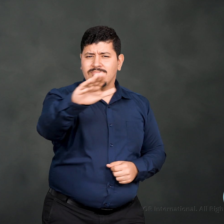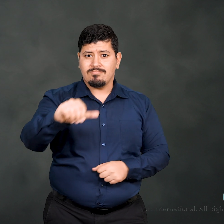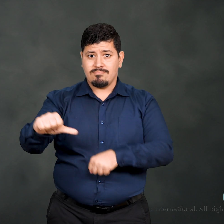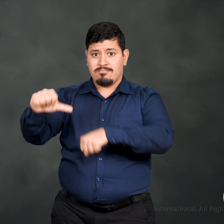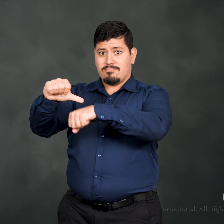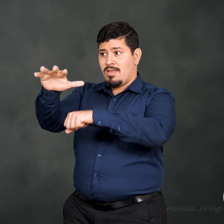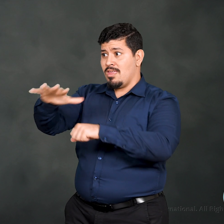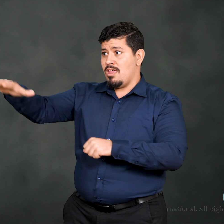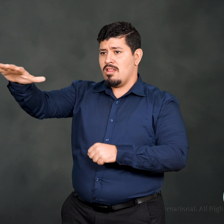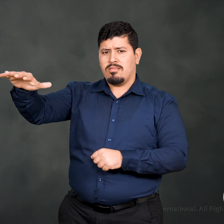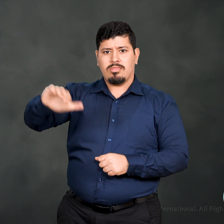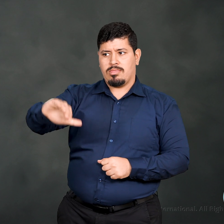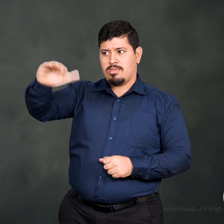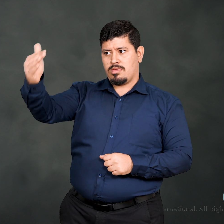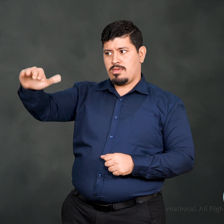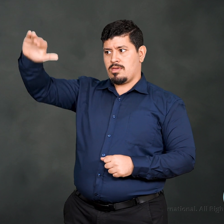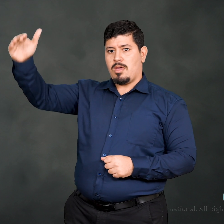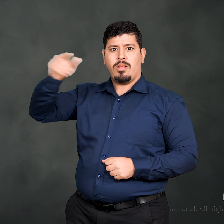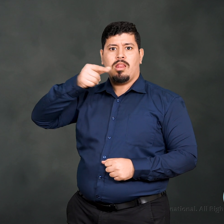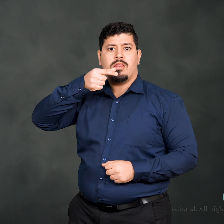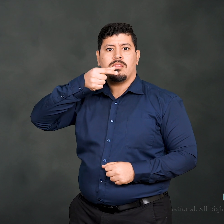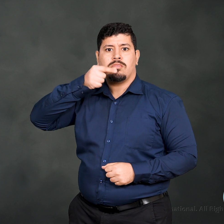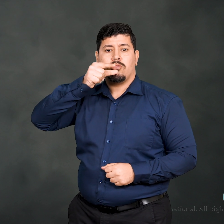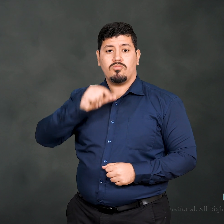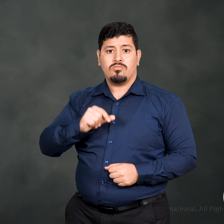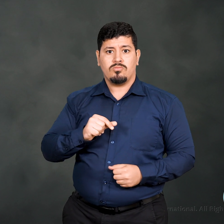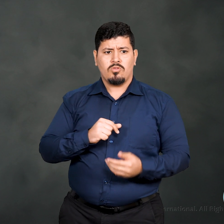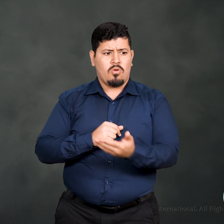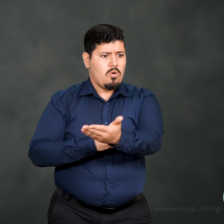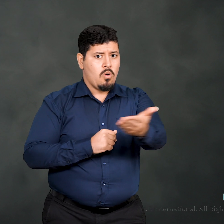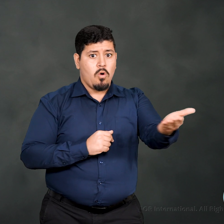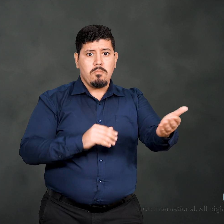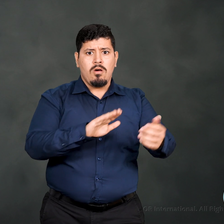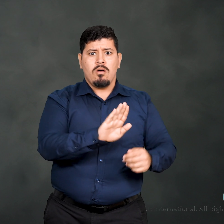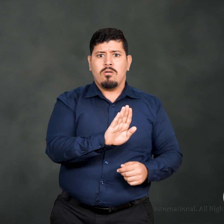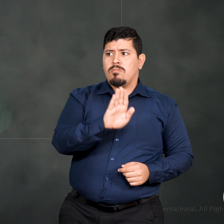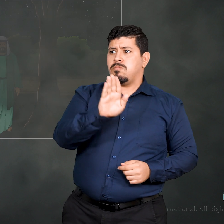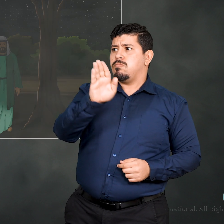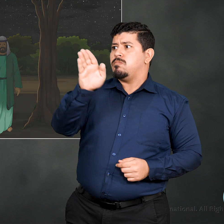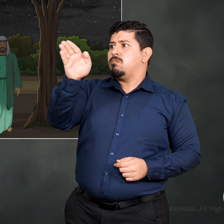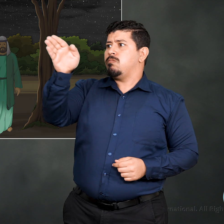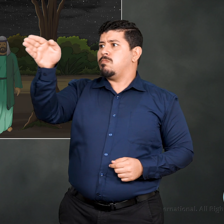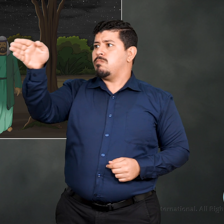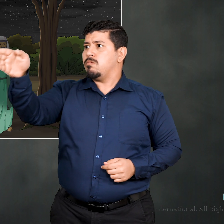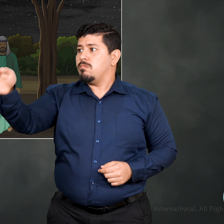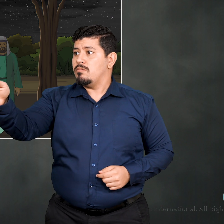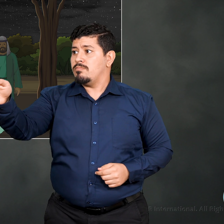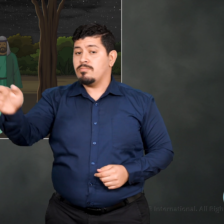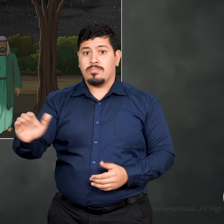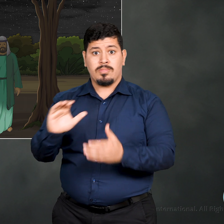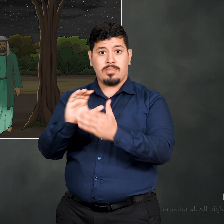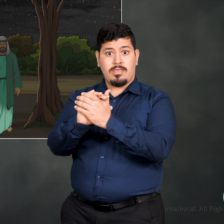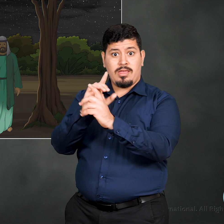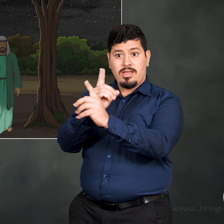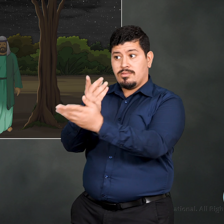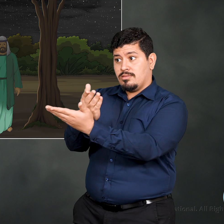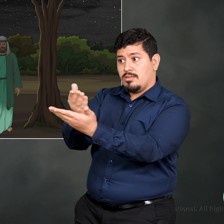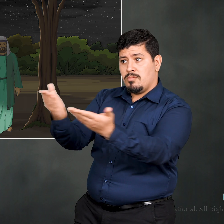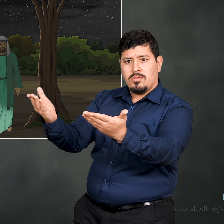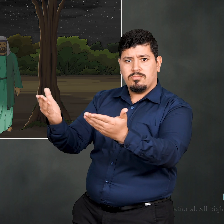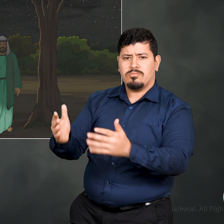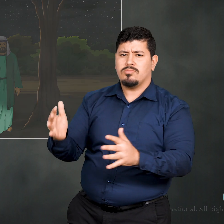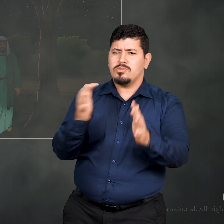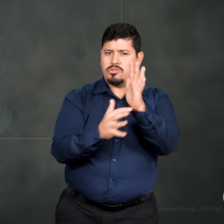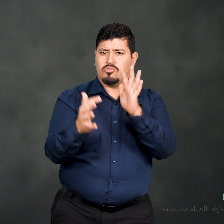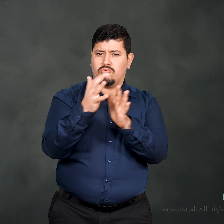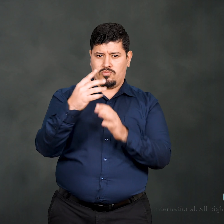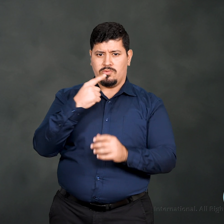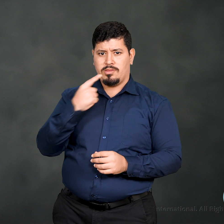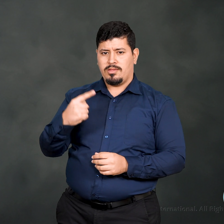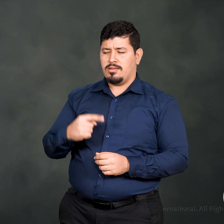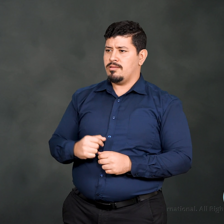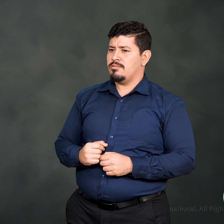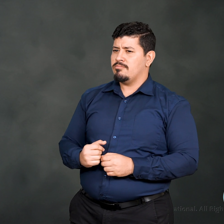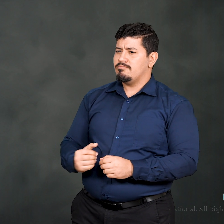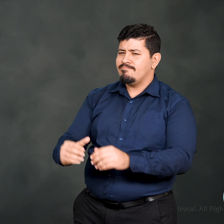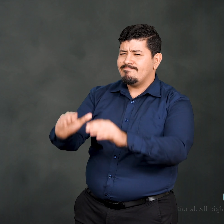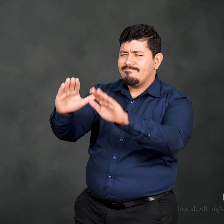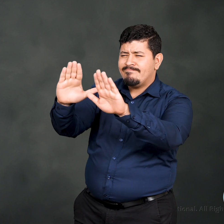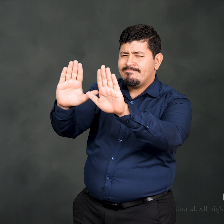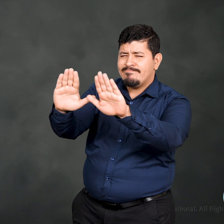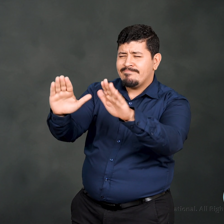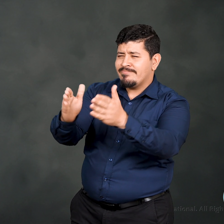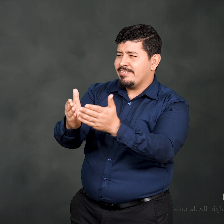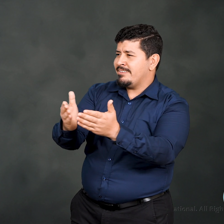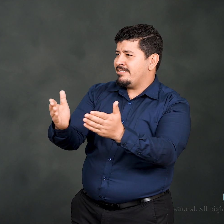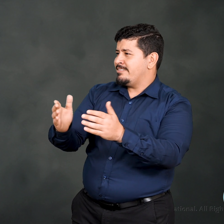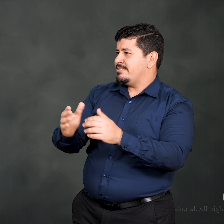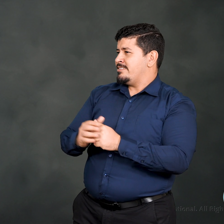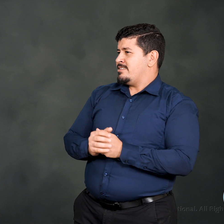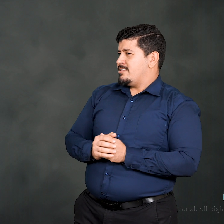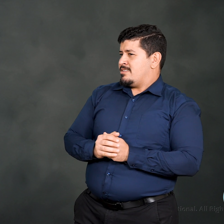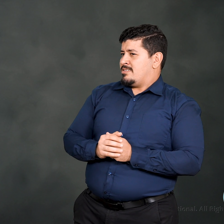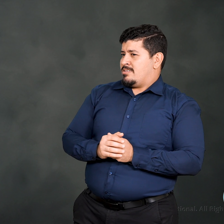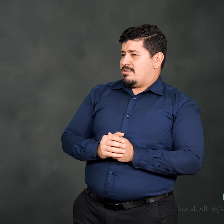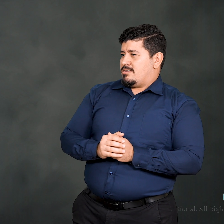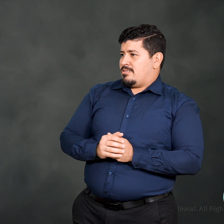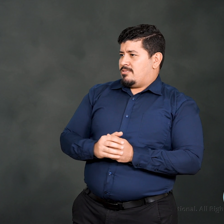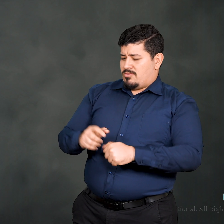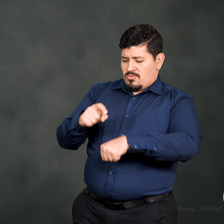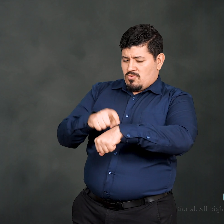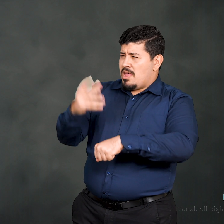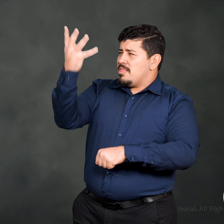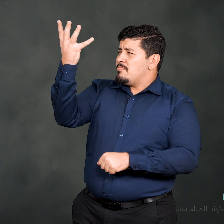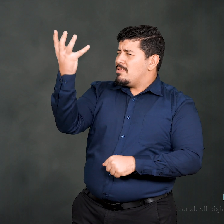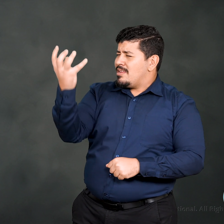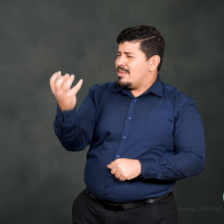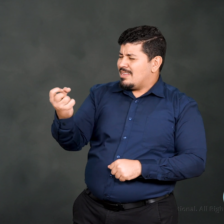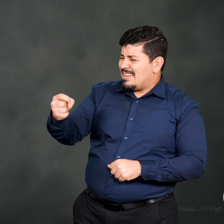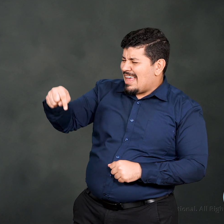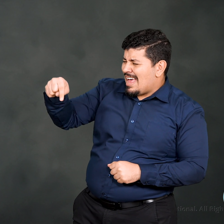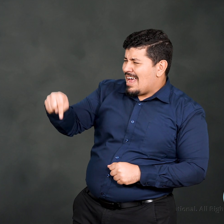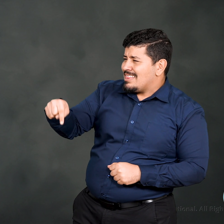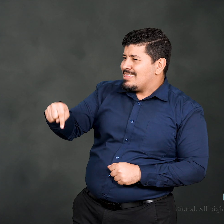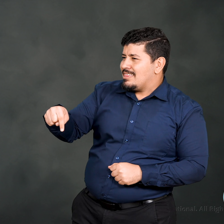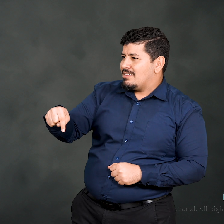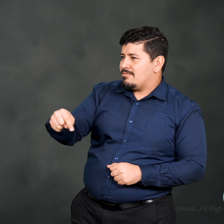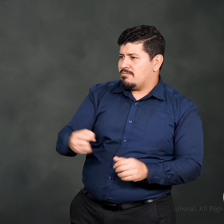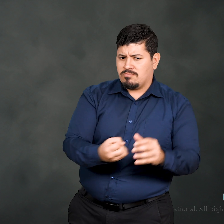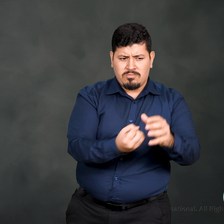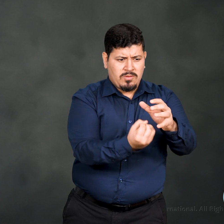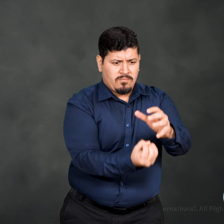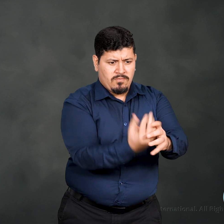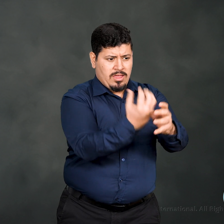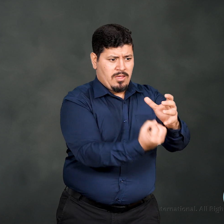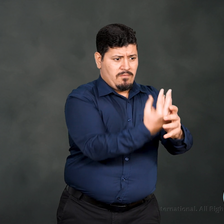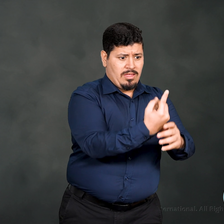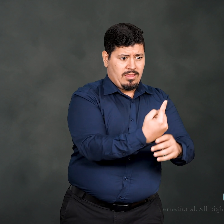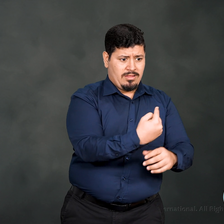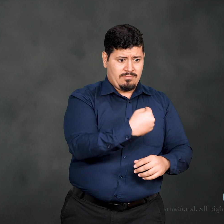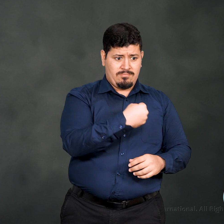And when they had sung a hymn, they went out to the Mount of Olives.